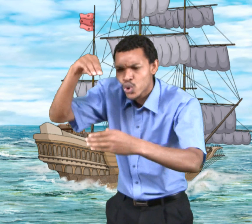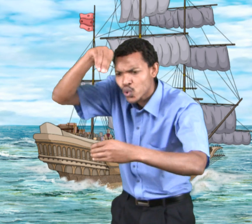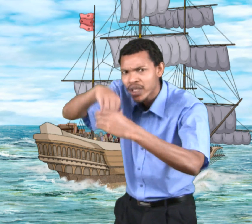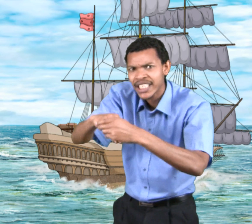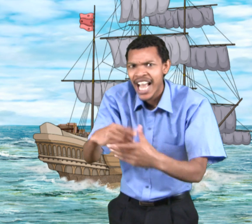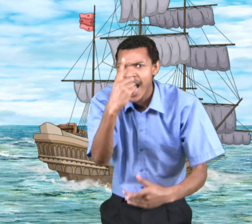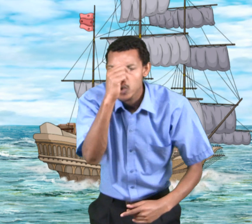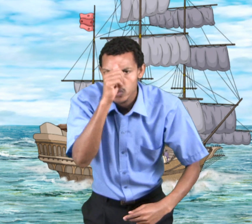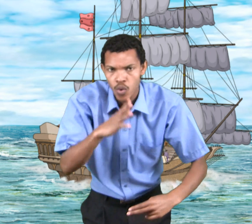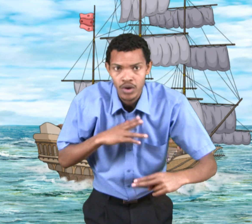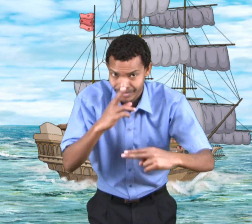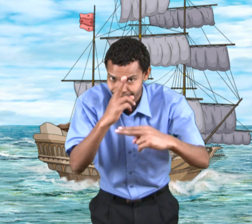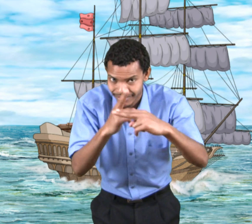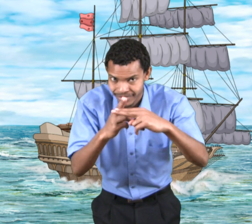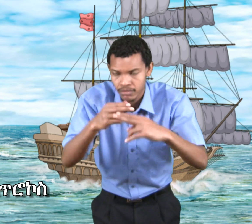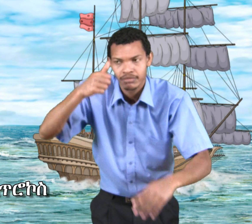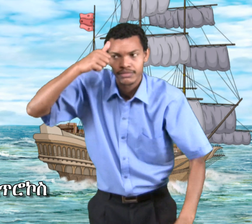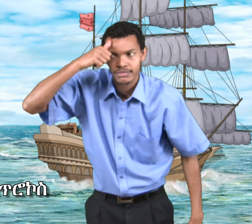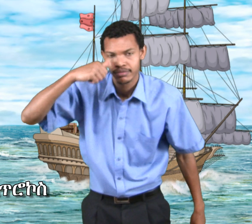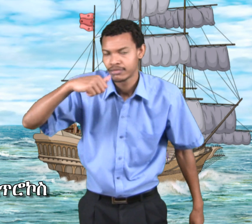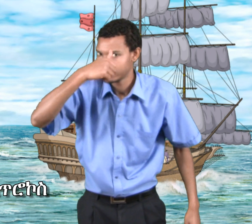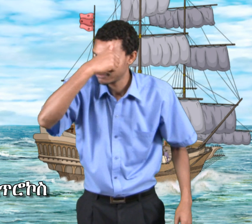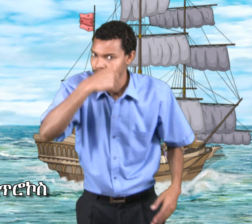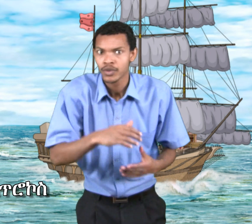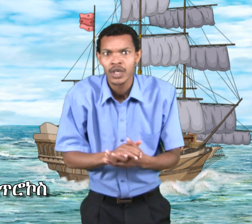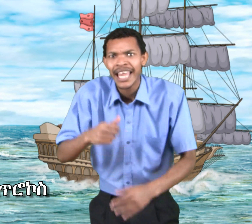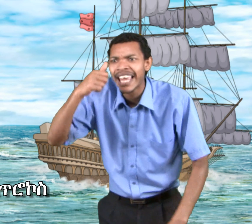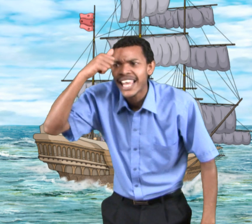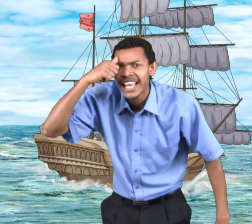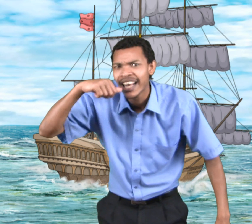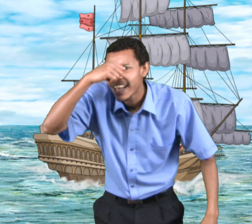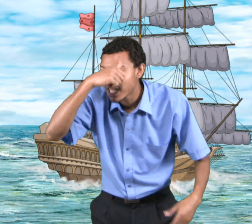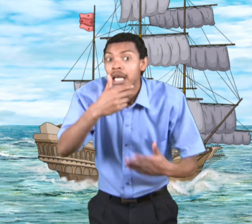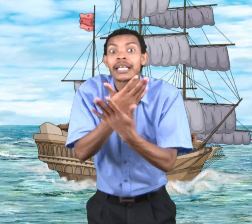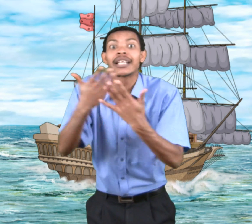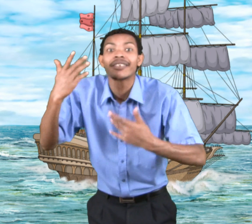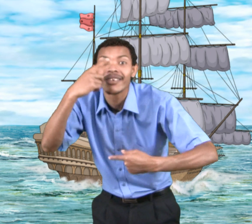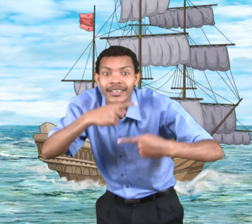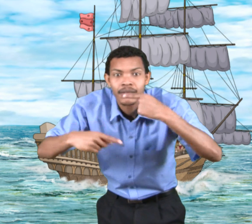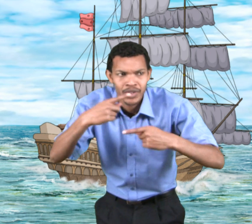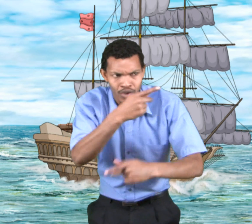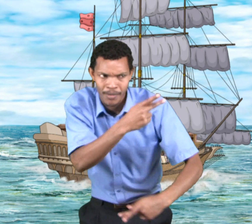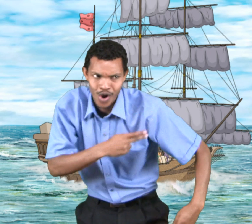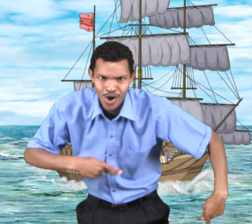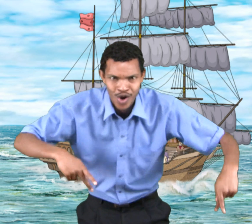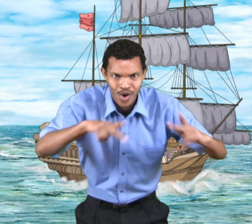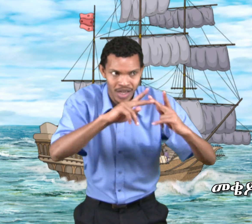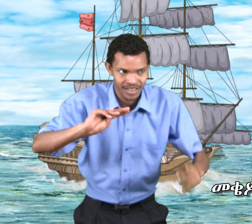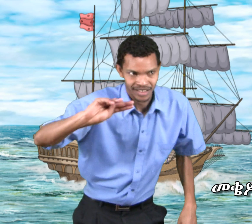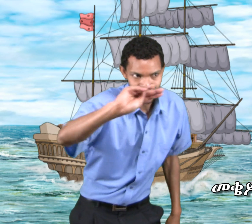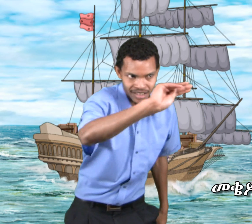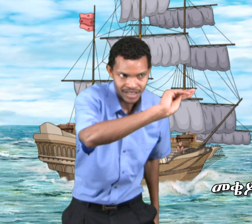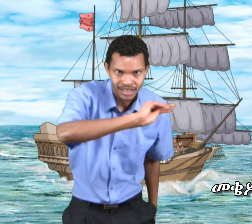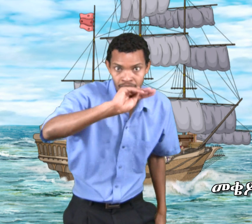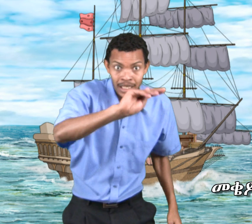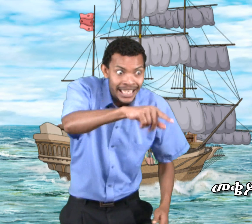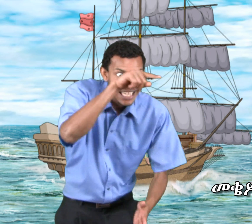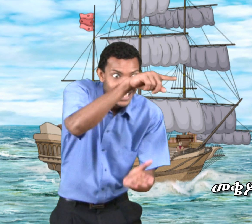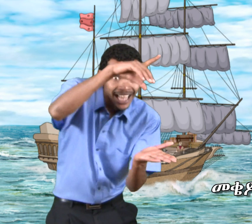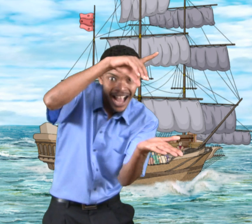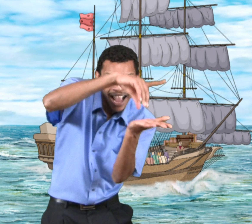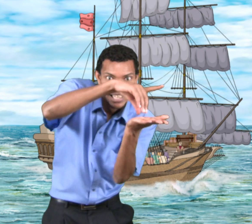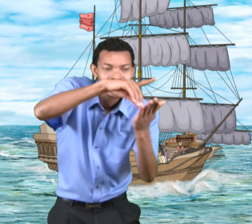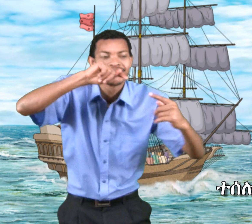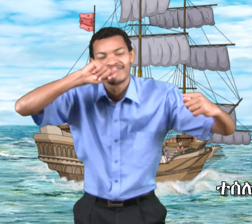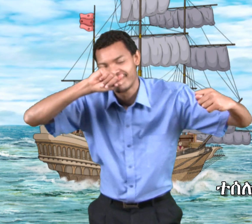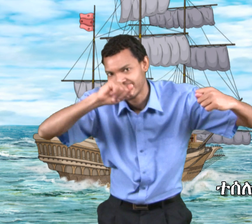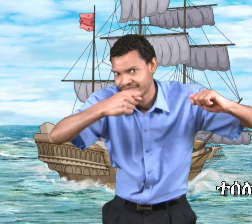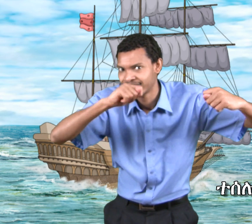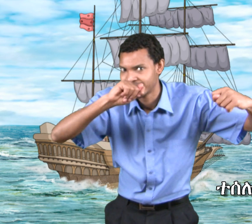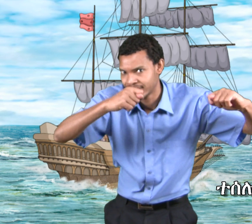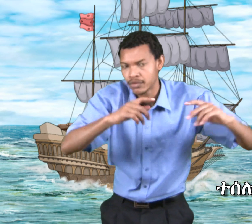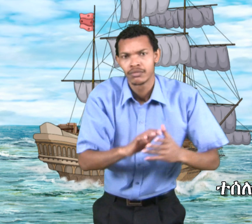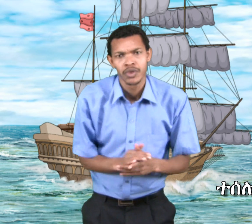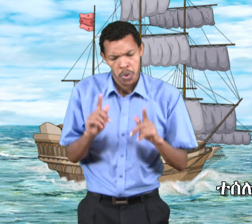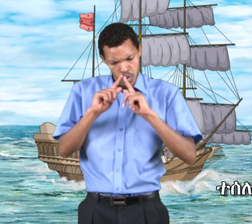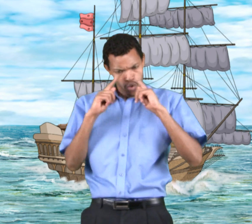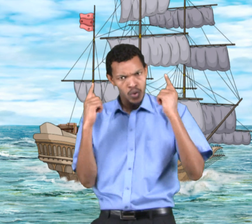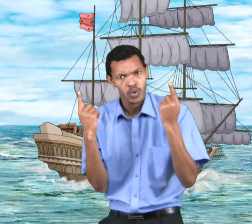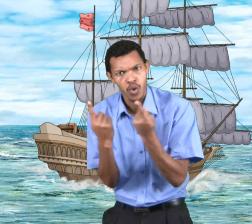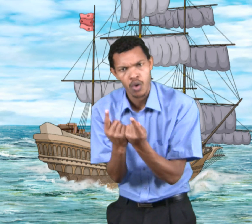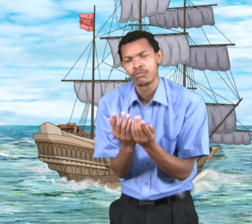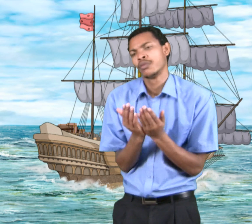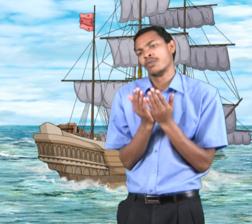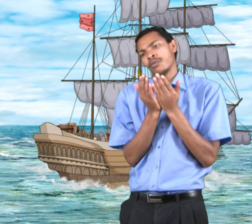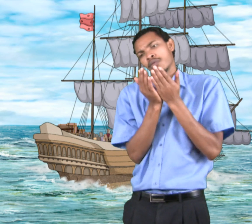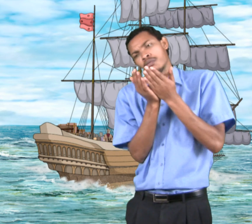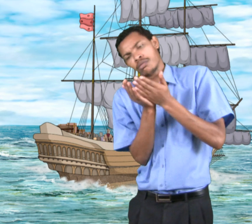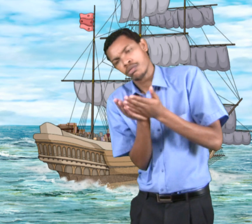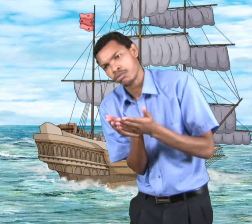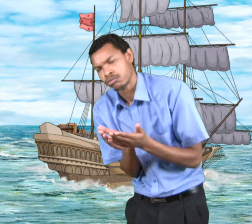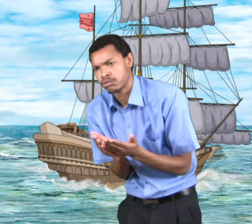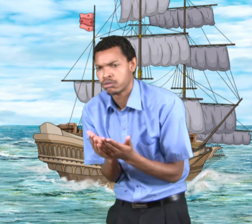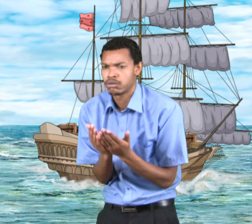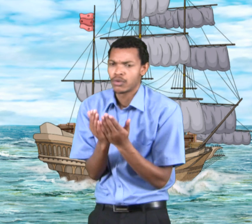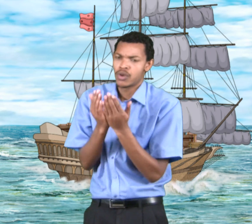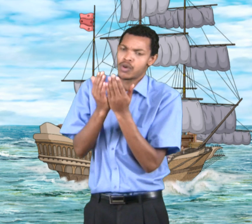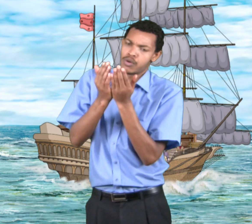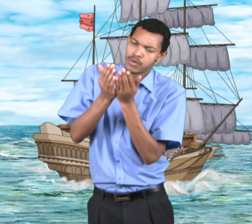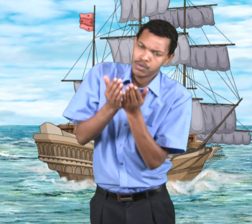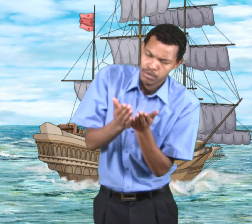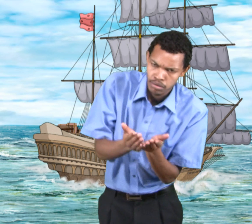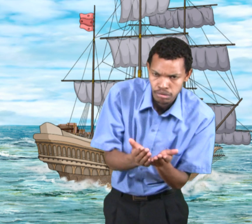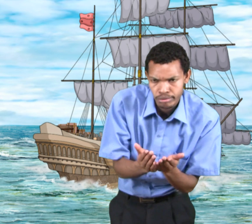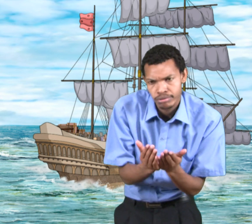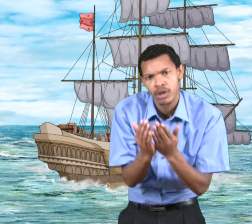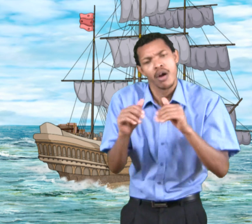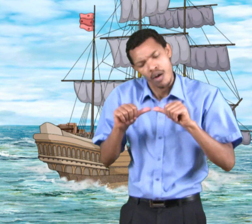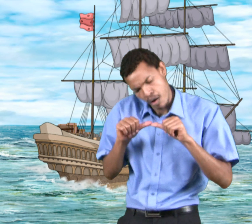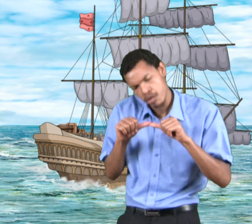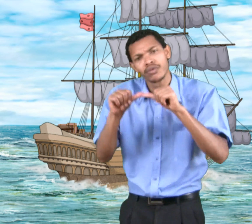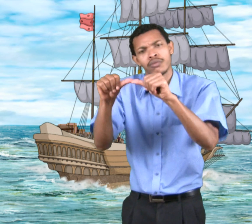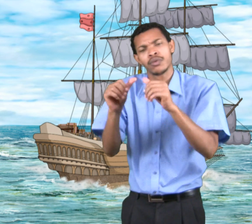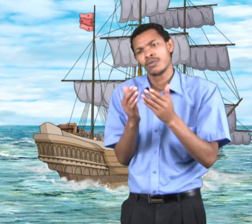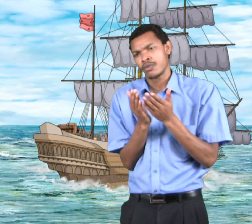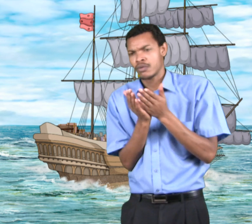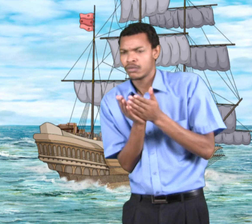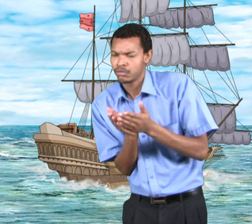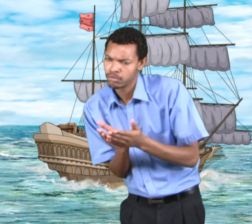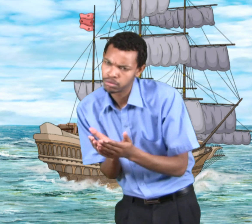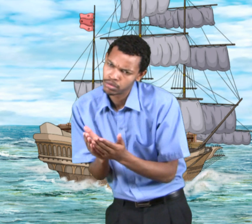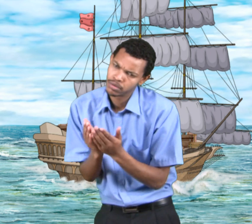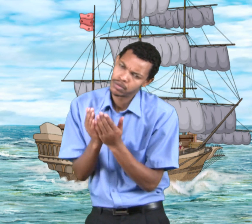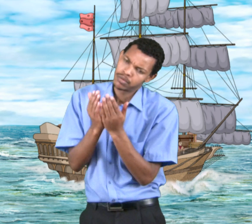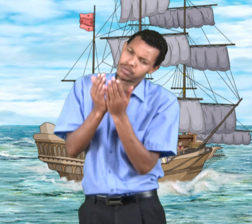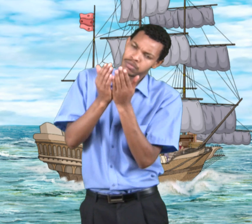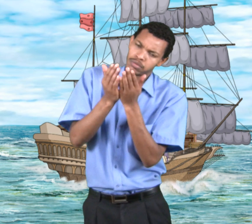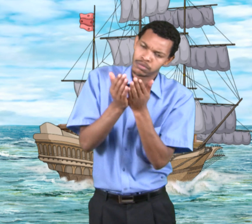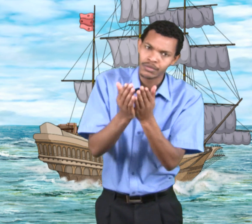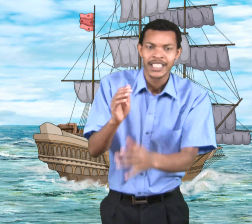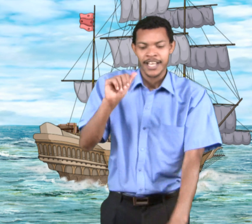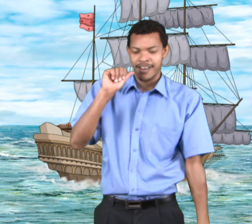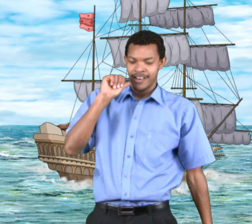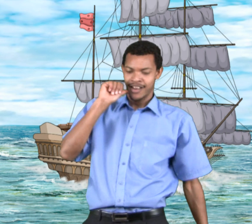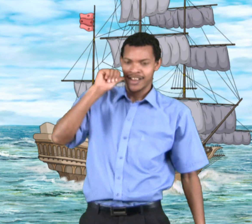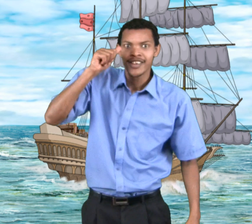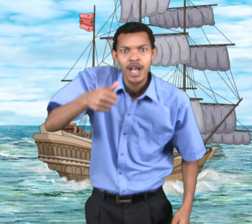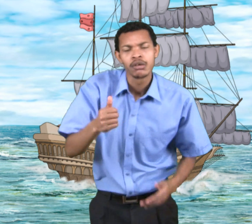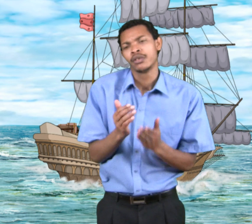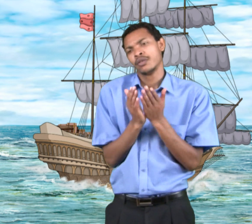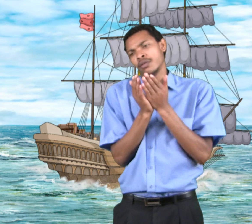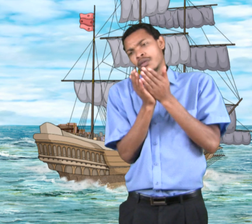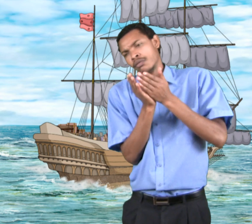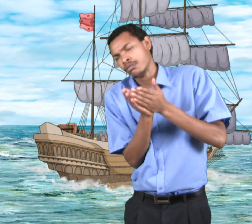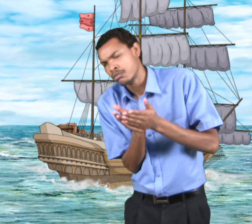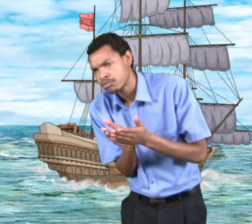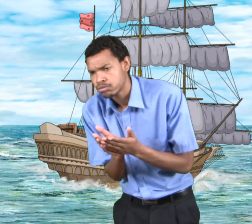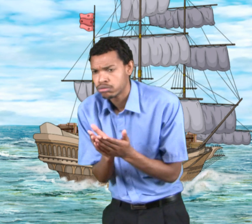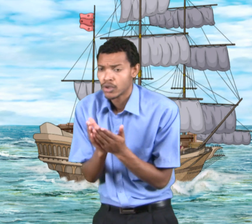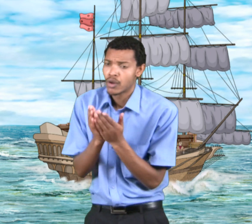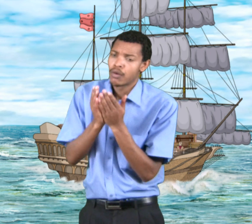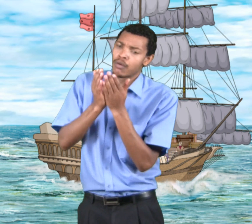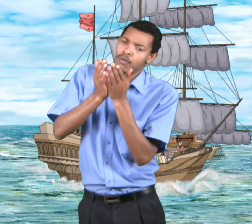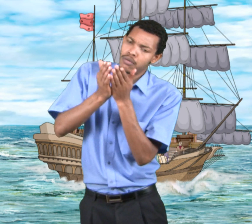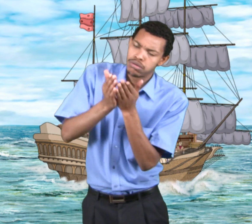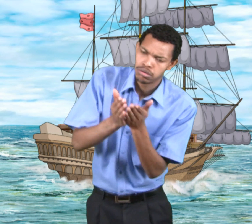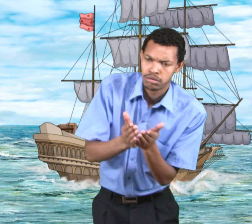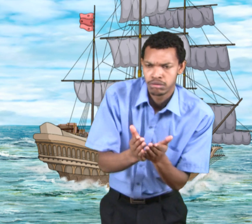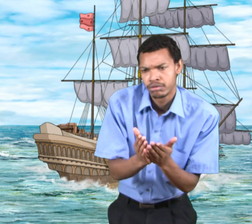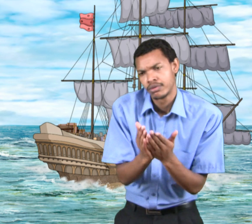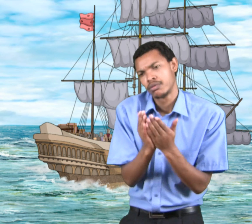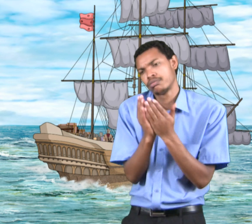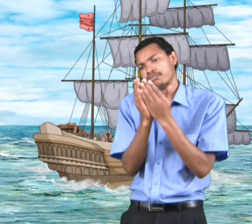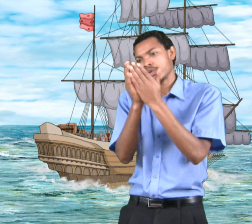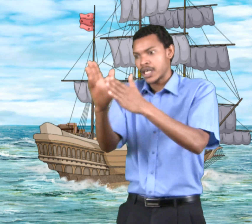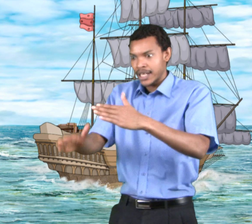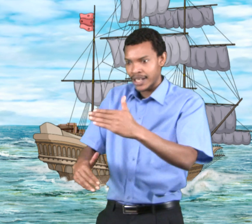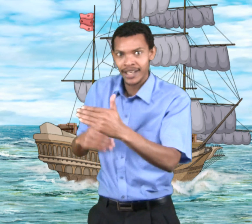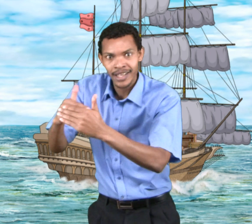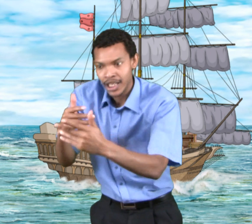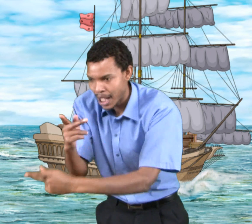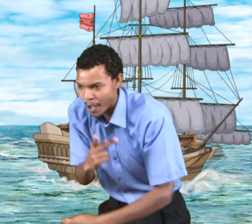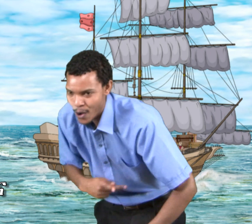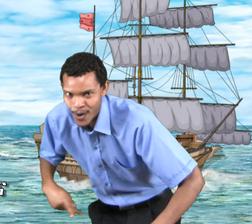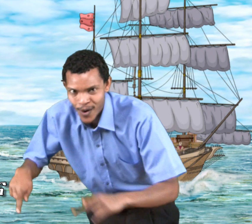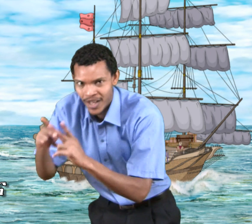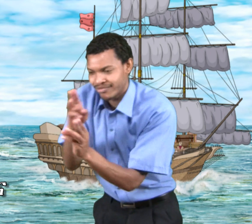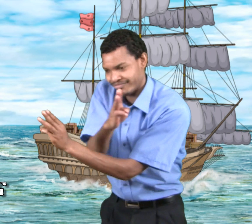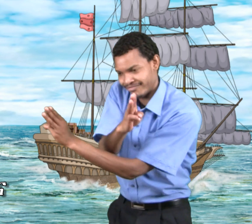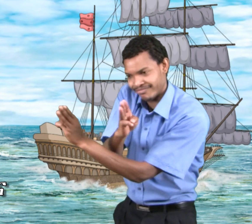Aristarchus, a Macedonian from Thessalonica, was with us.